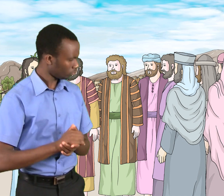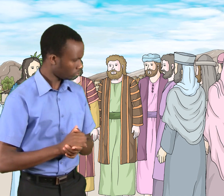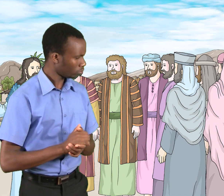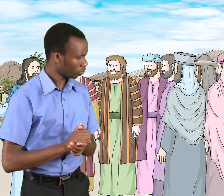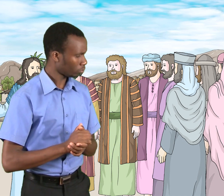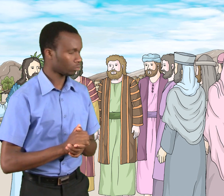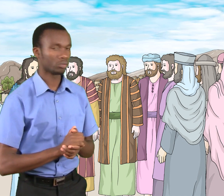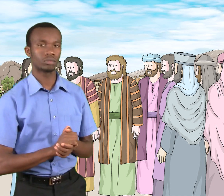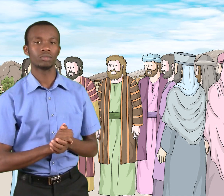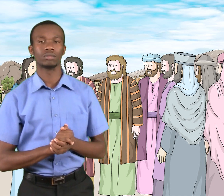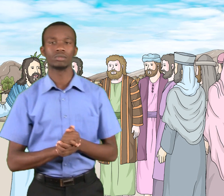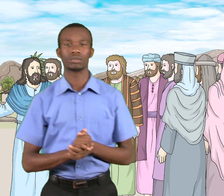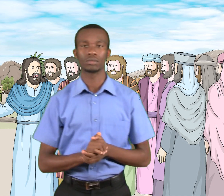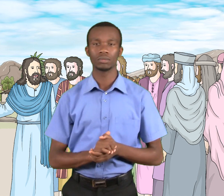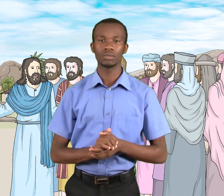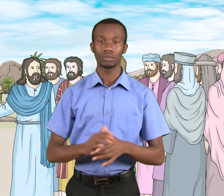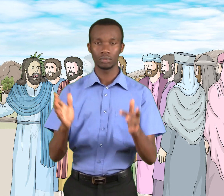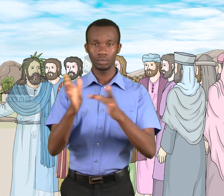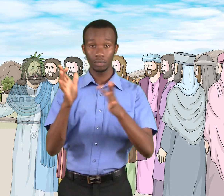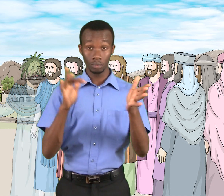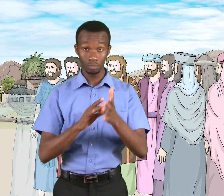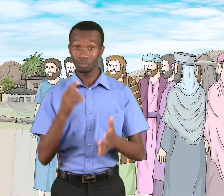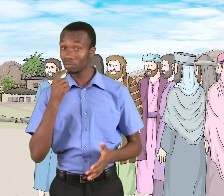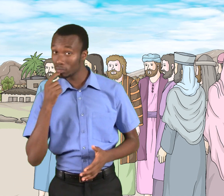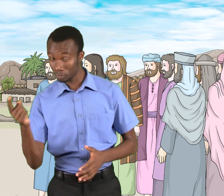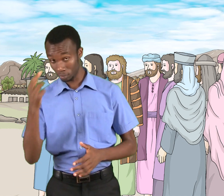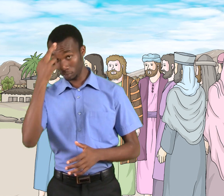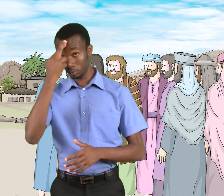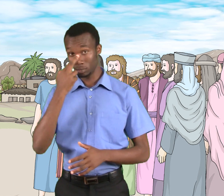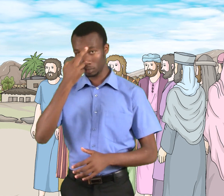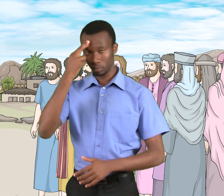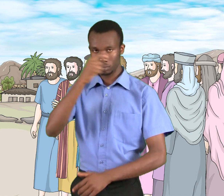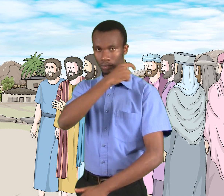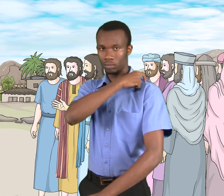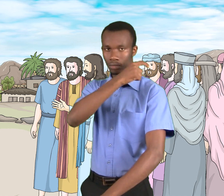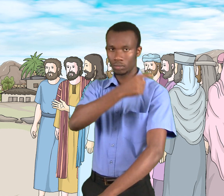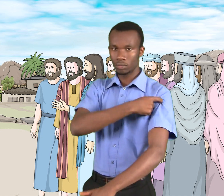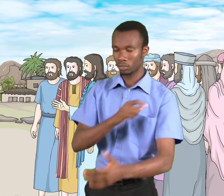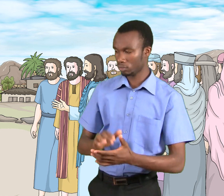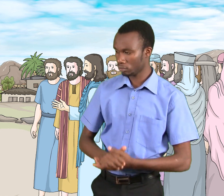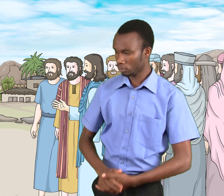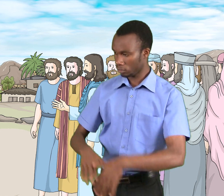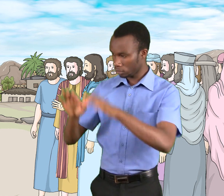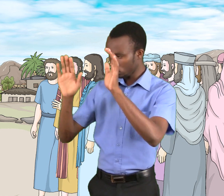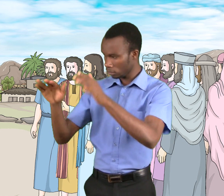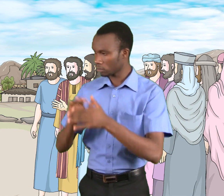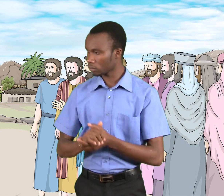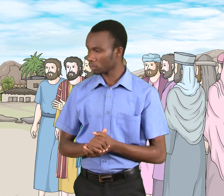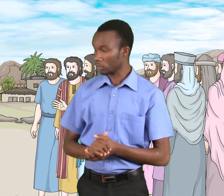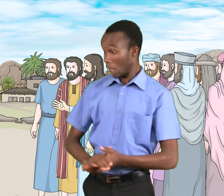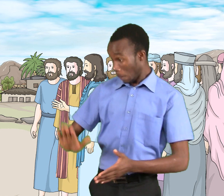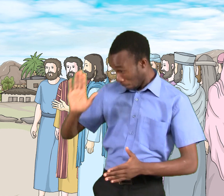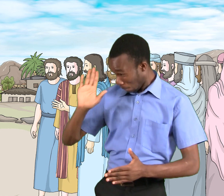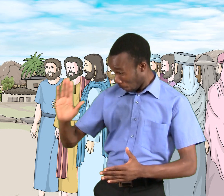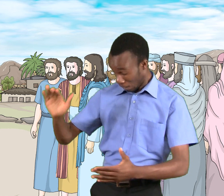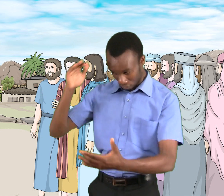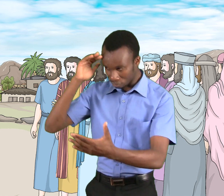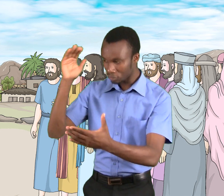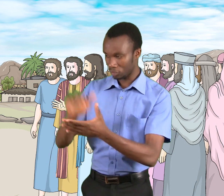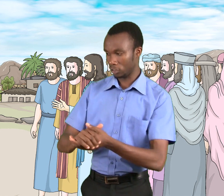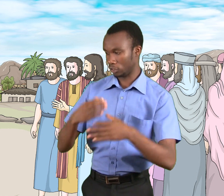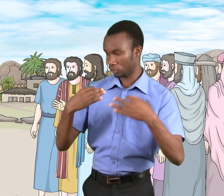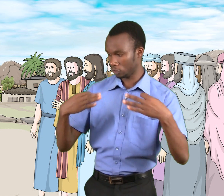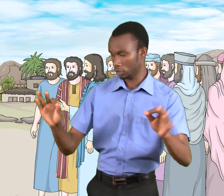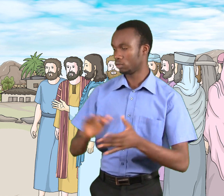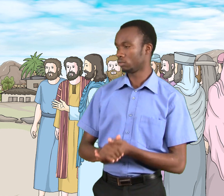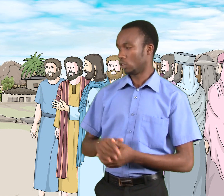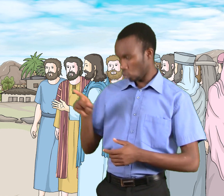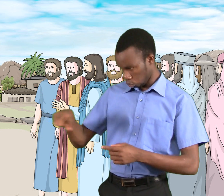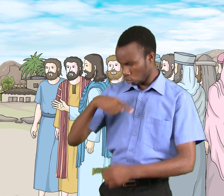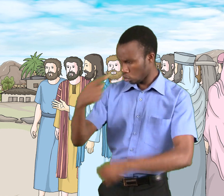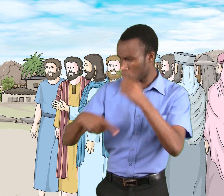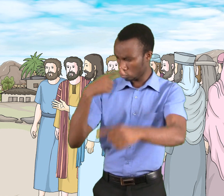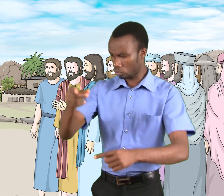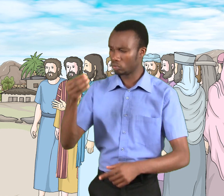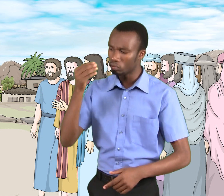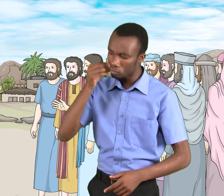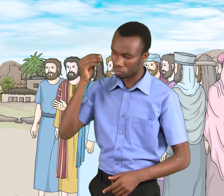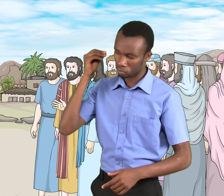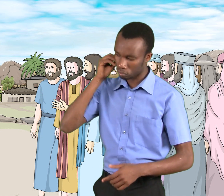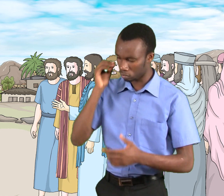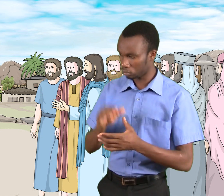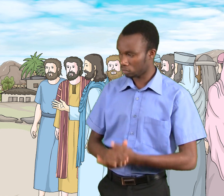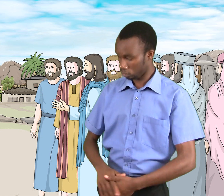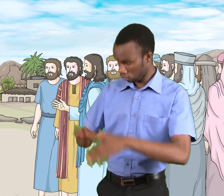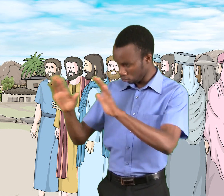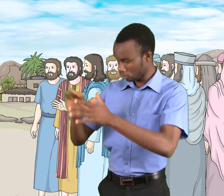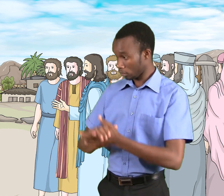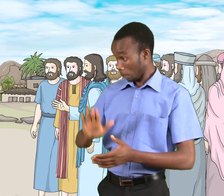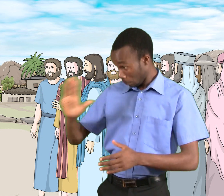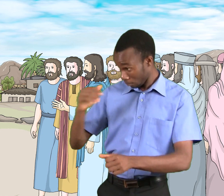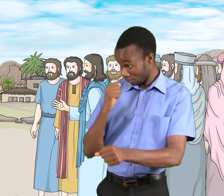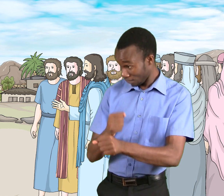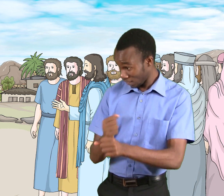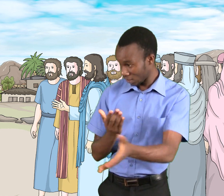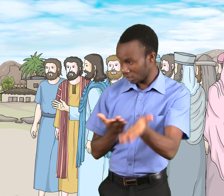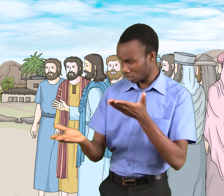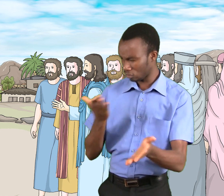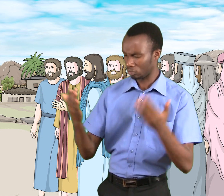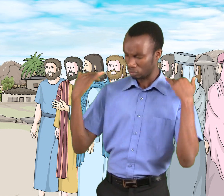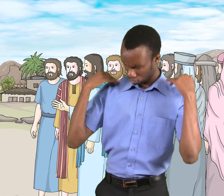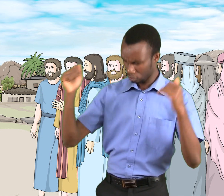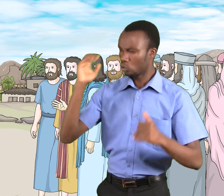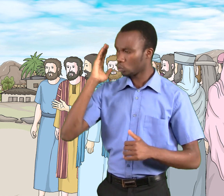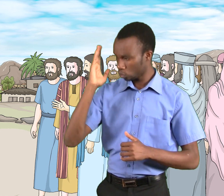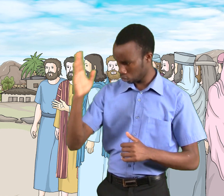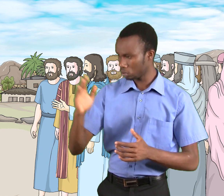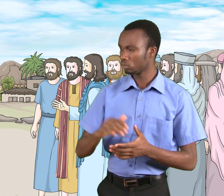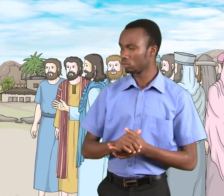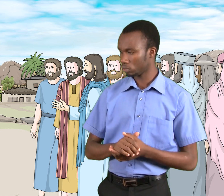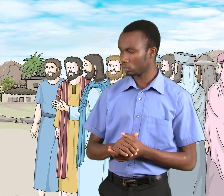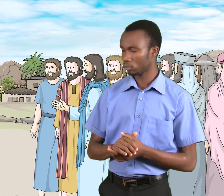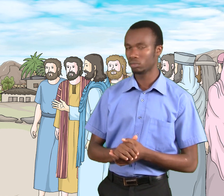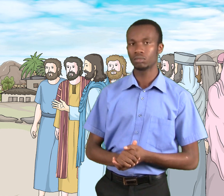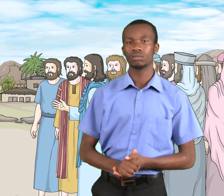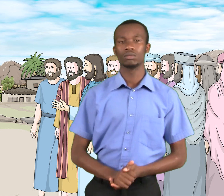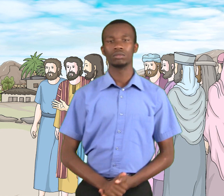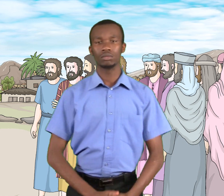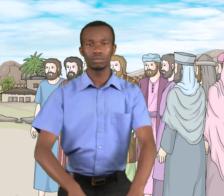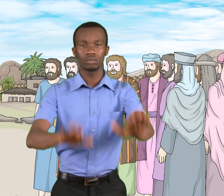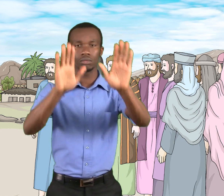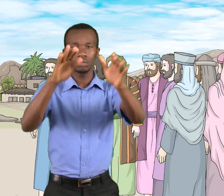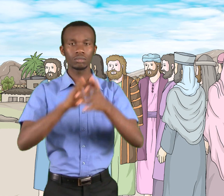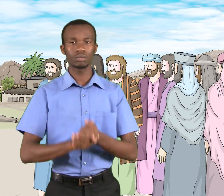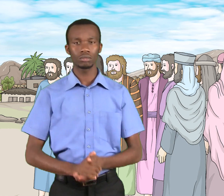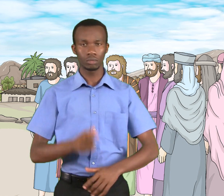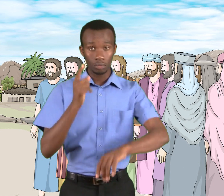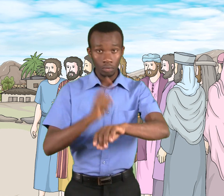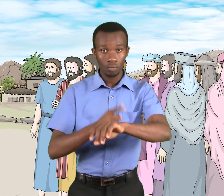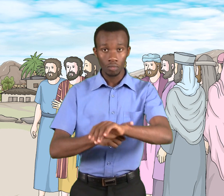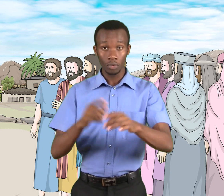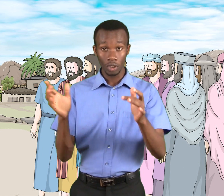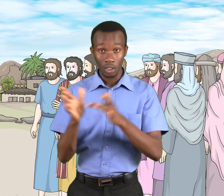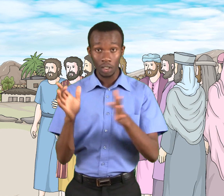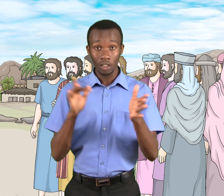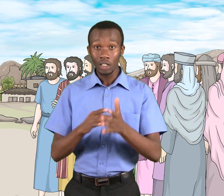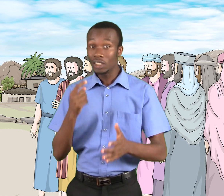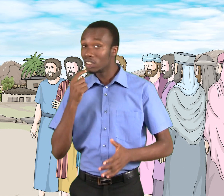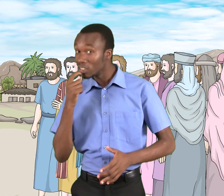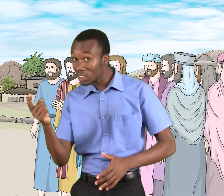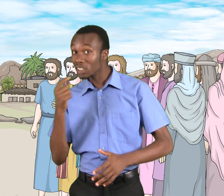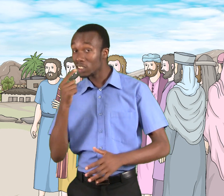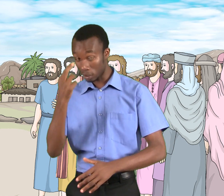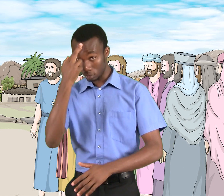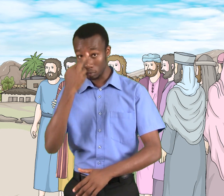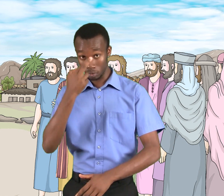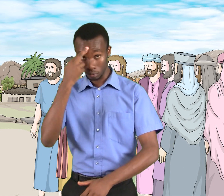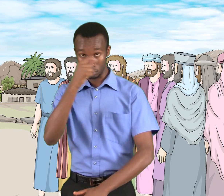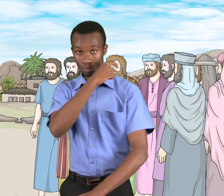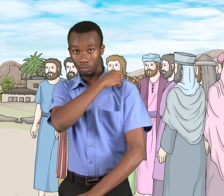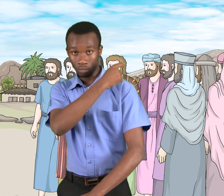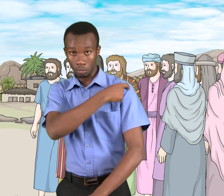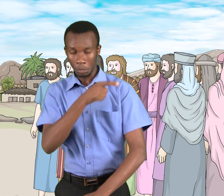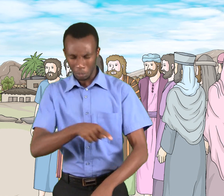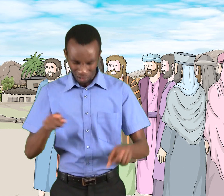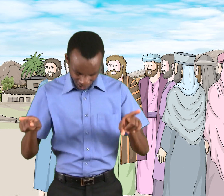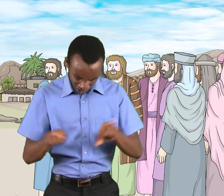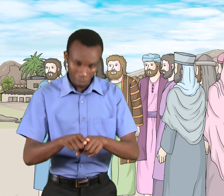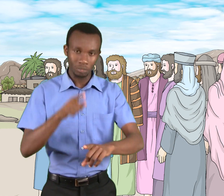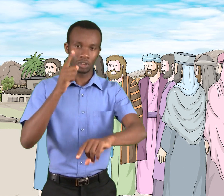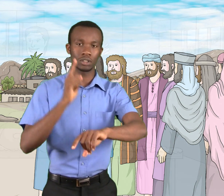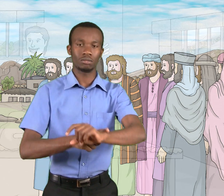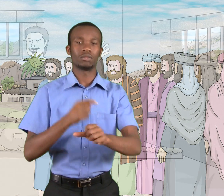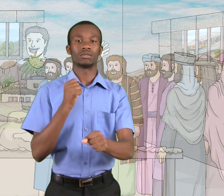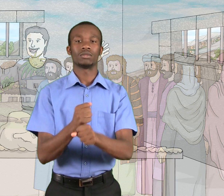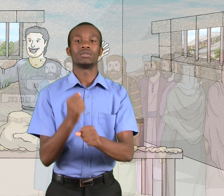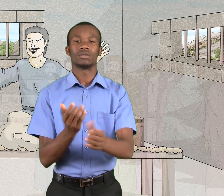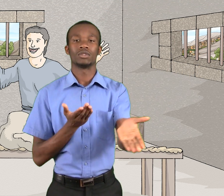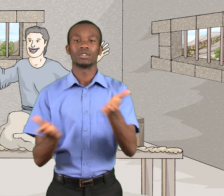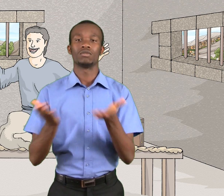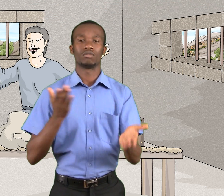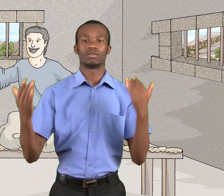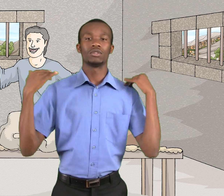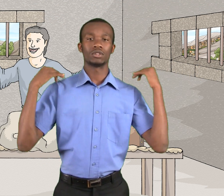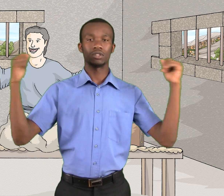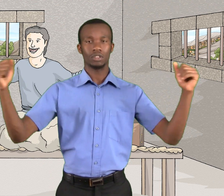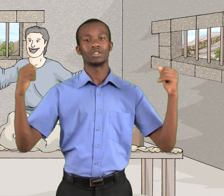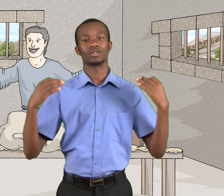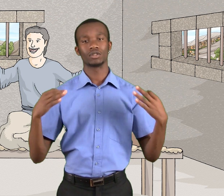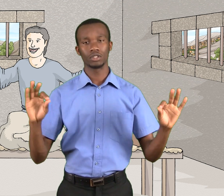Then Jesus said to the centurion, “Go! As you have believed, so will it be done for you.”